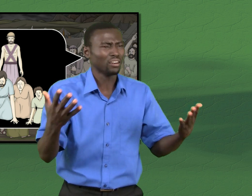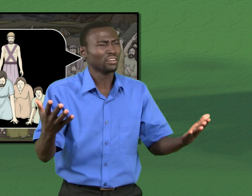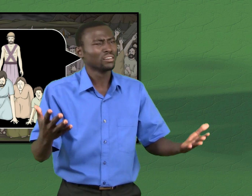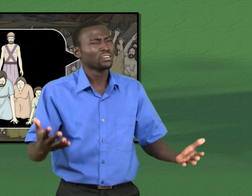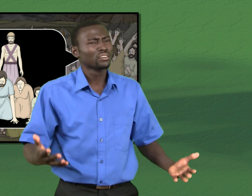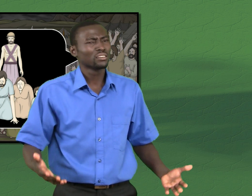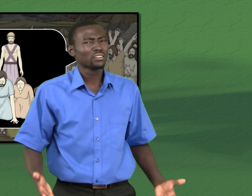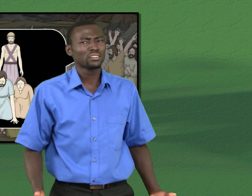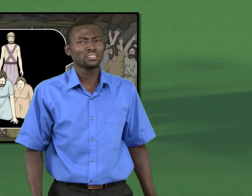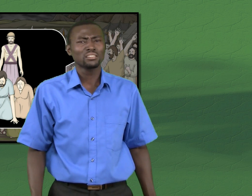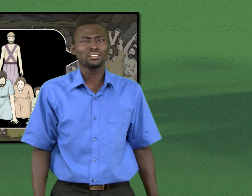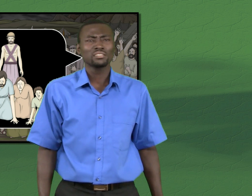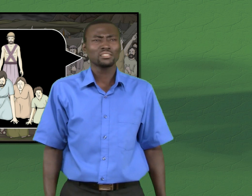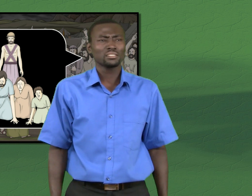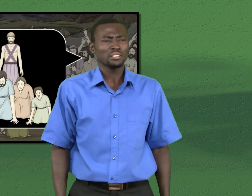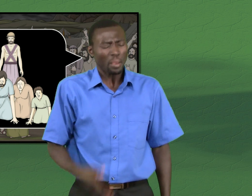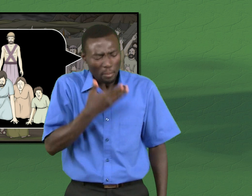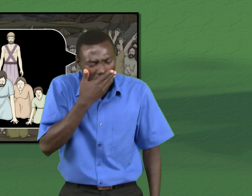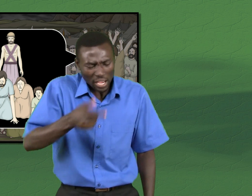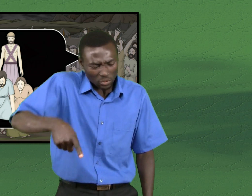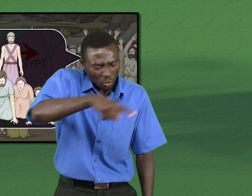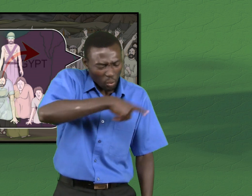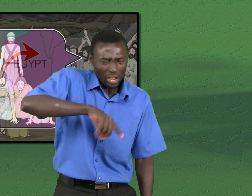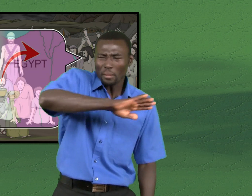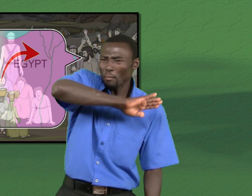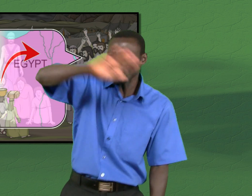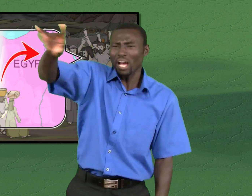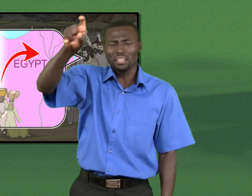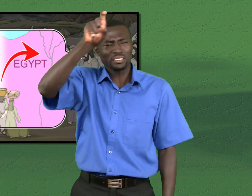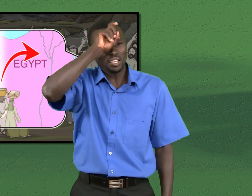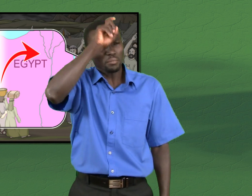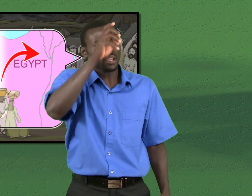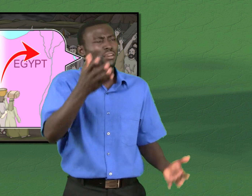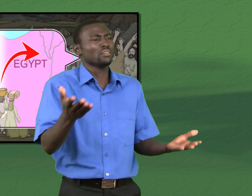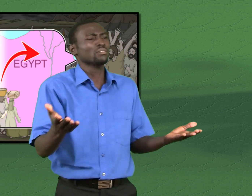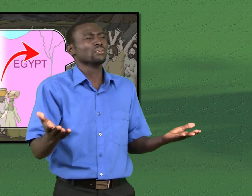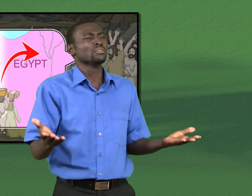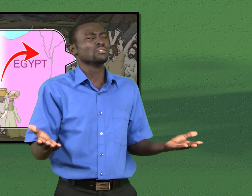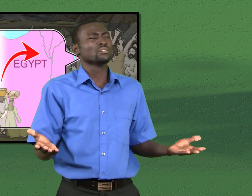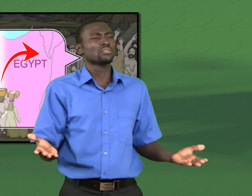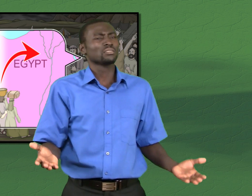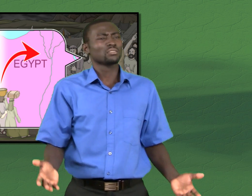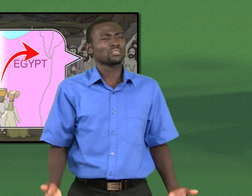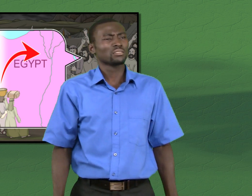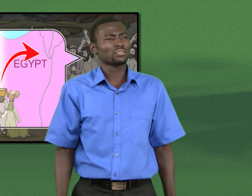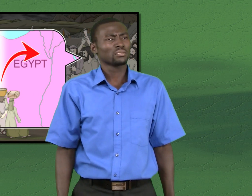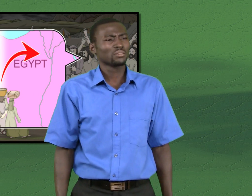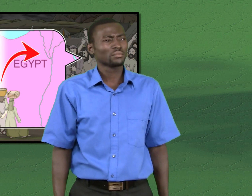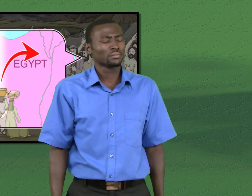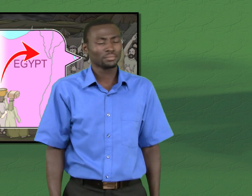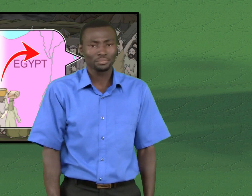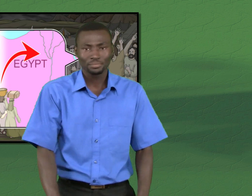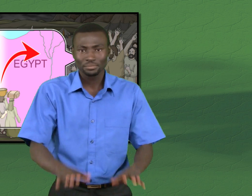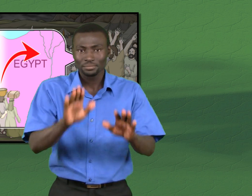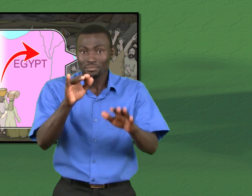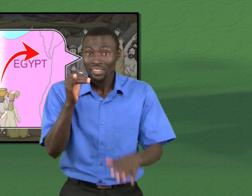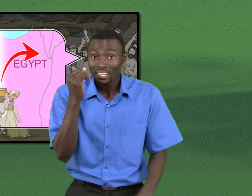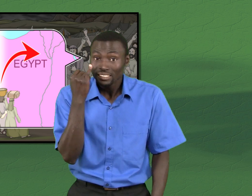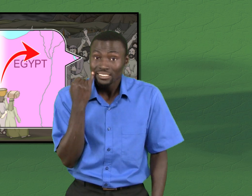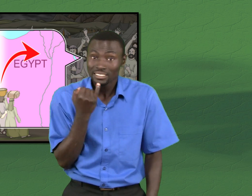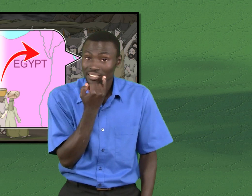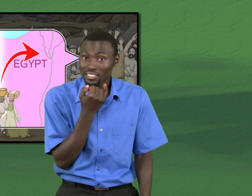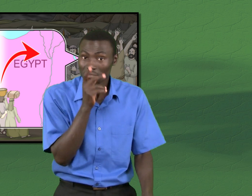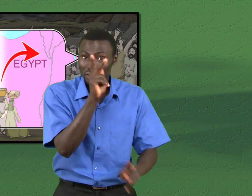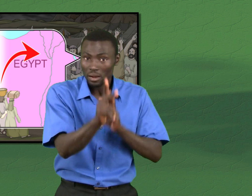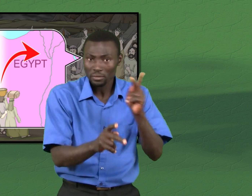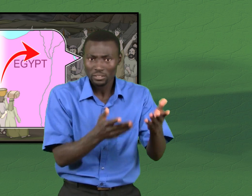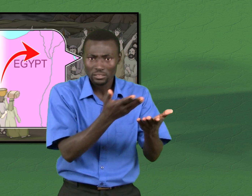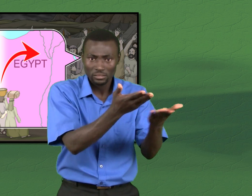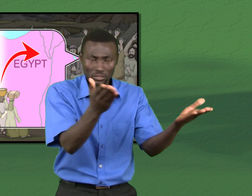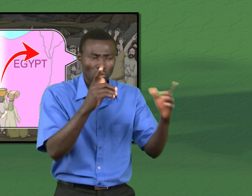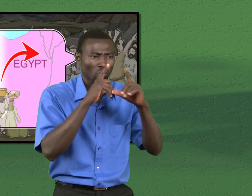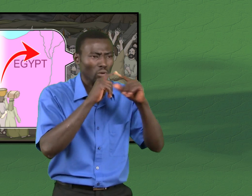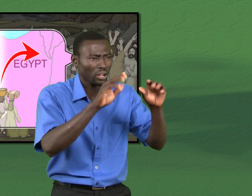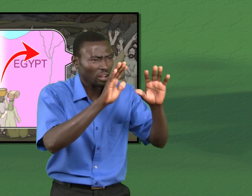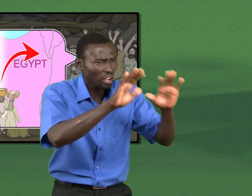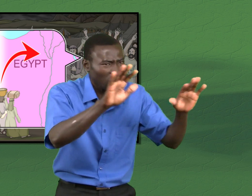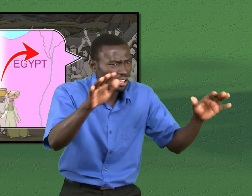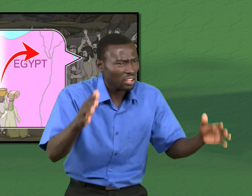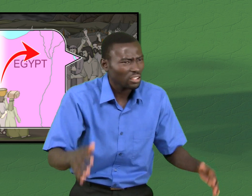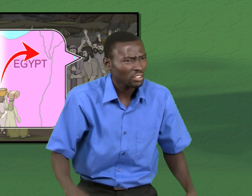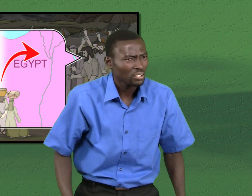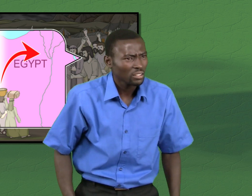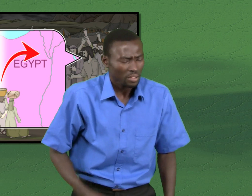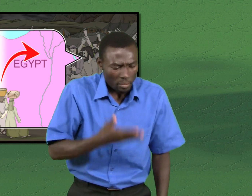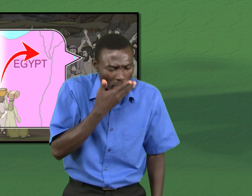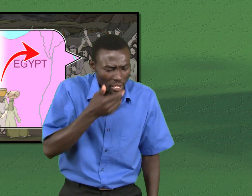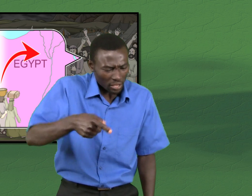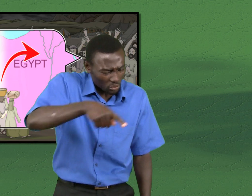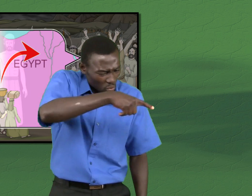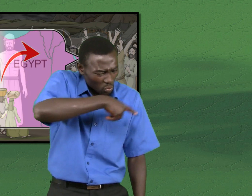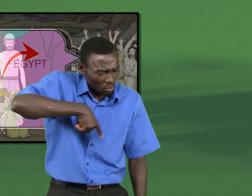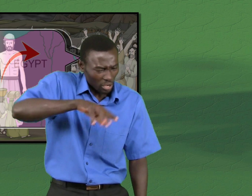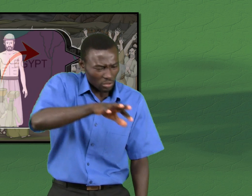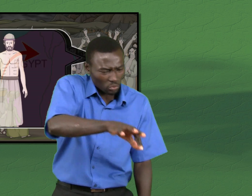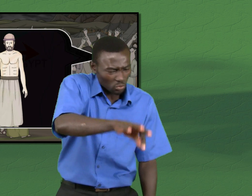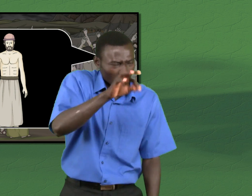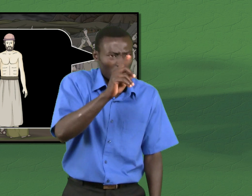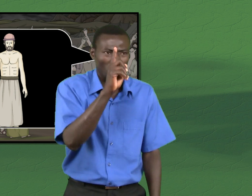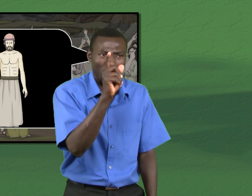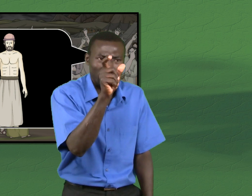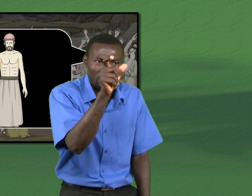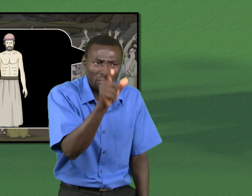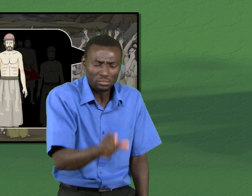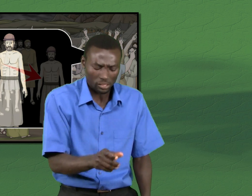Would it not be better for us to go back to Egypt?”